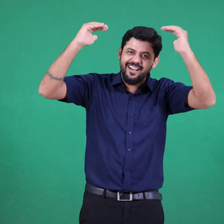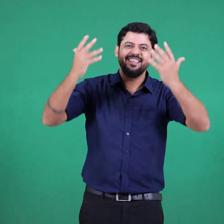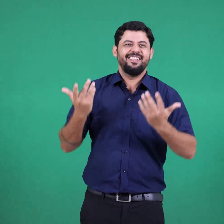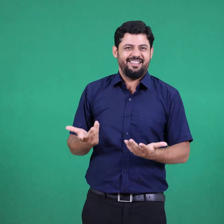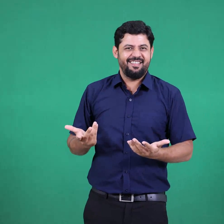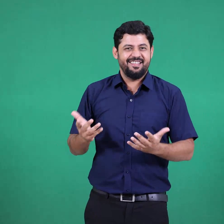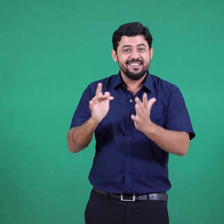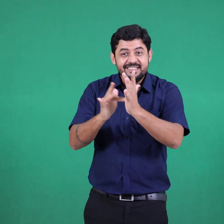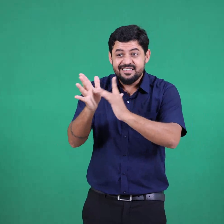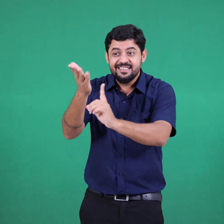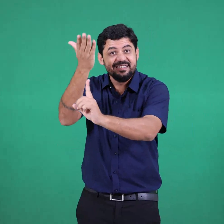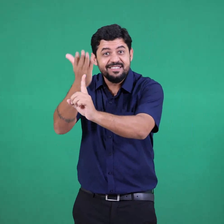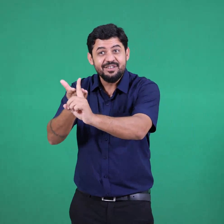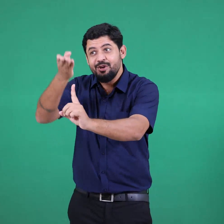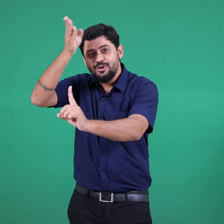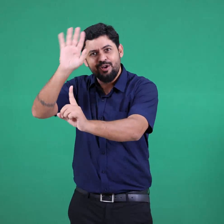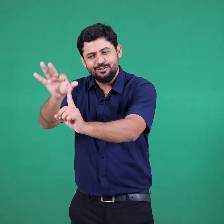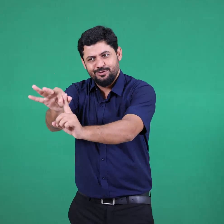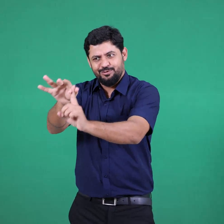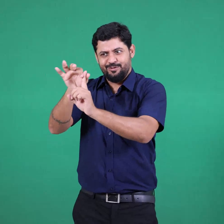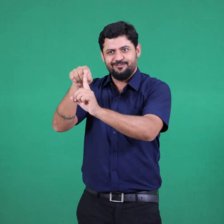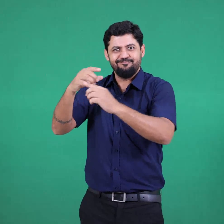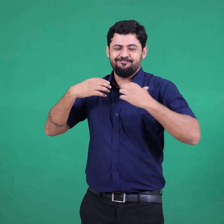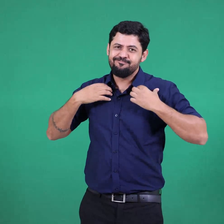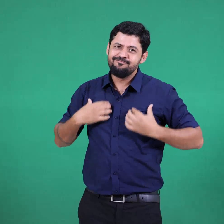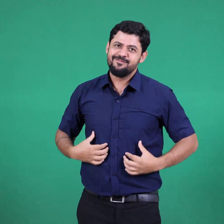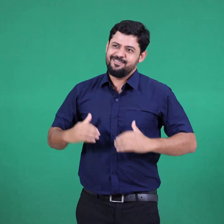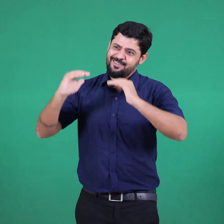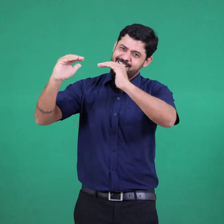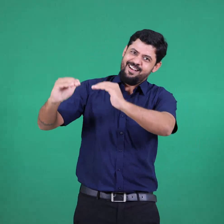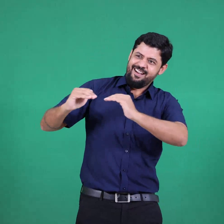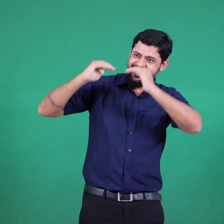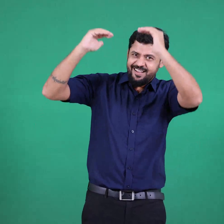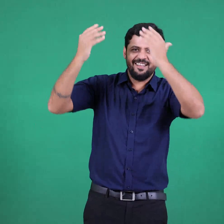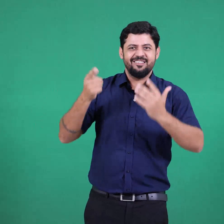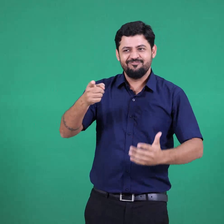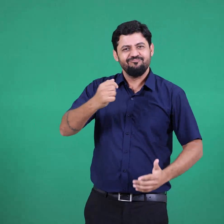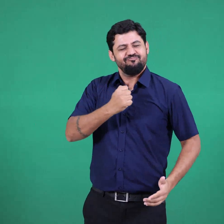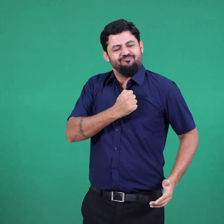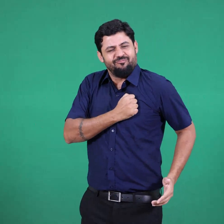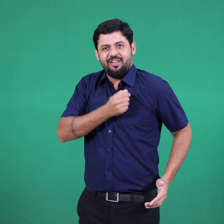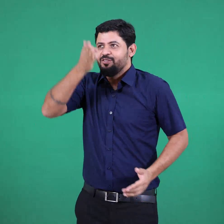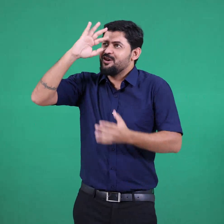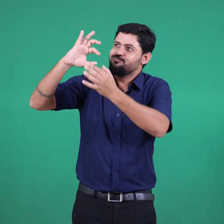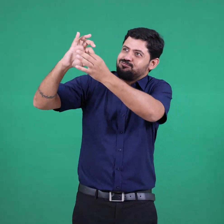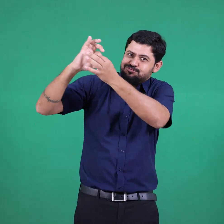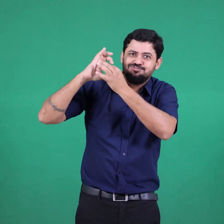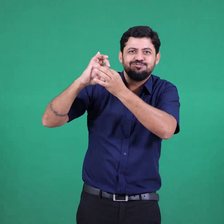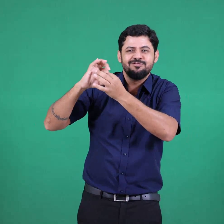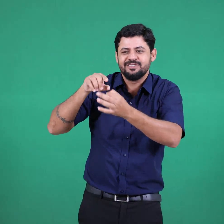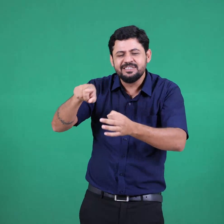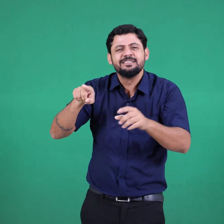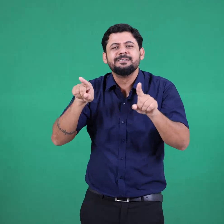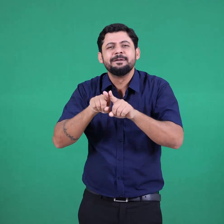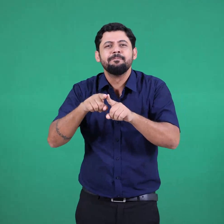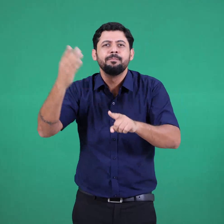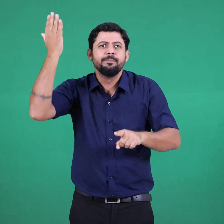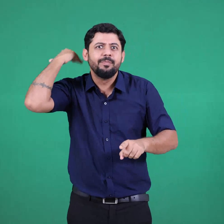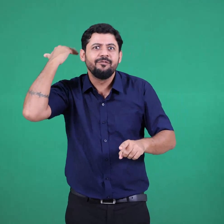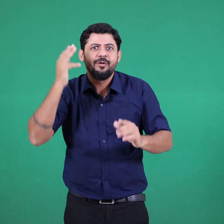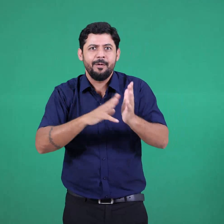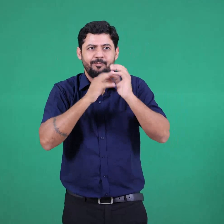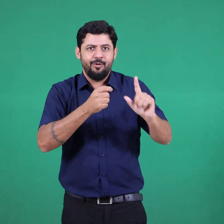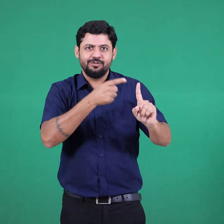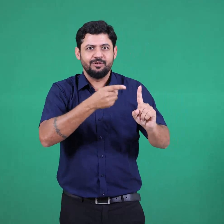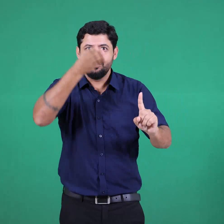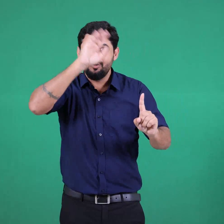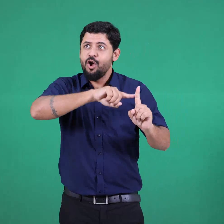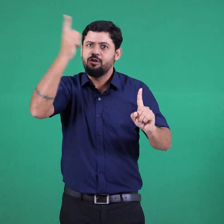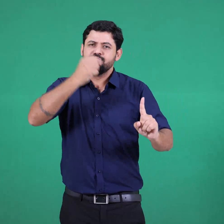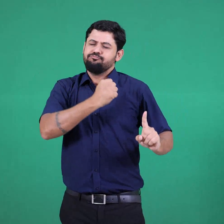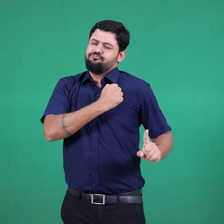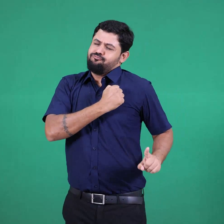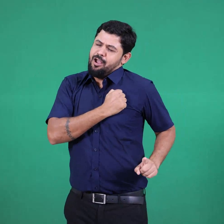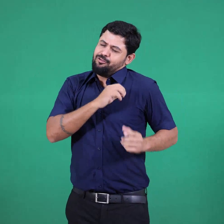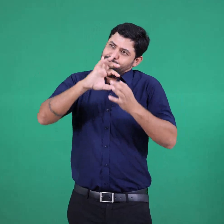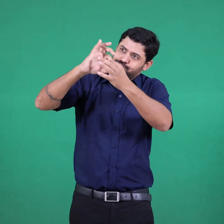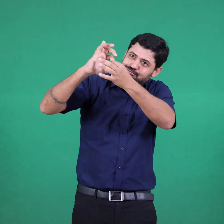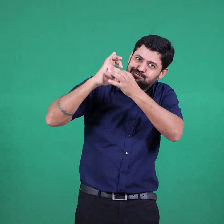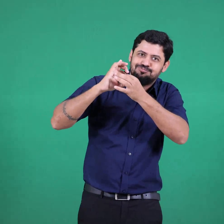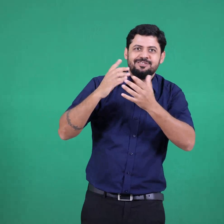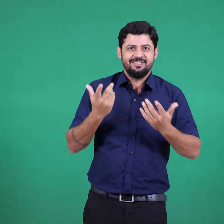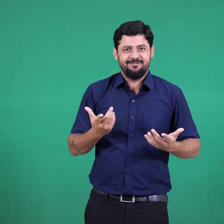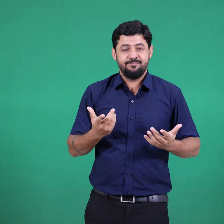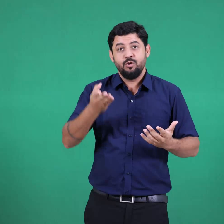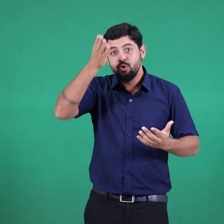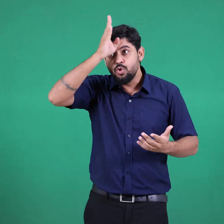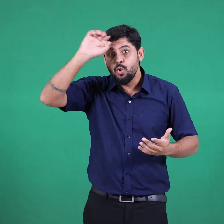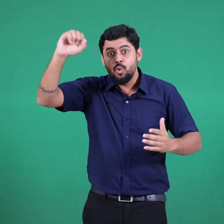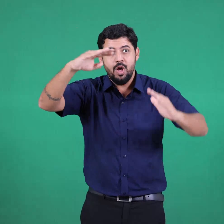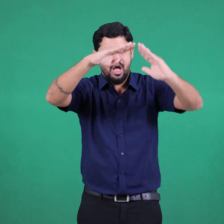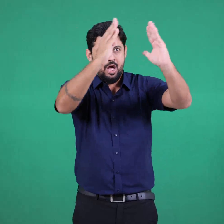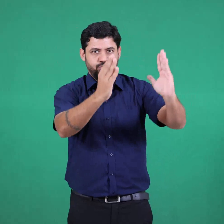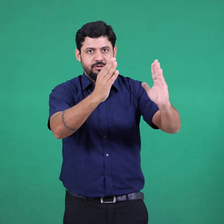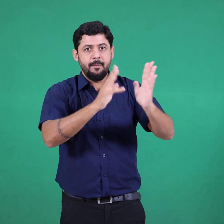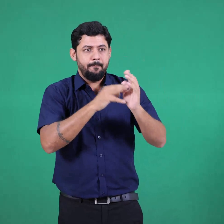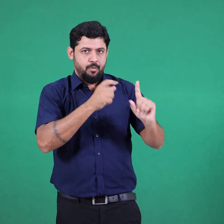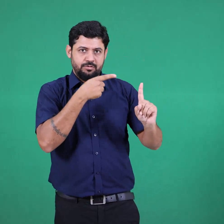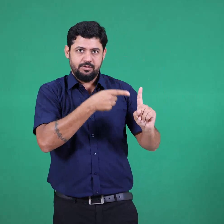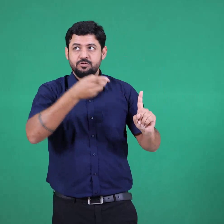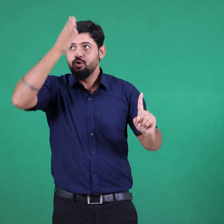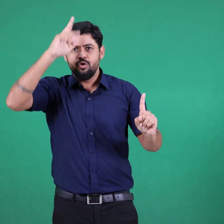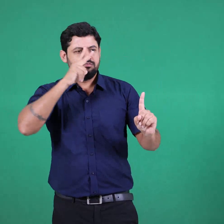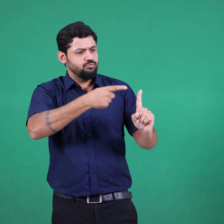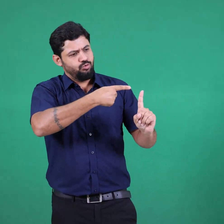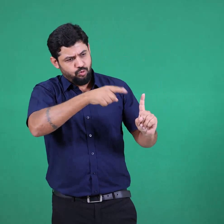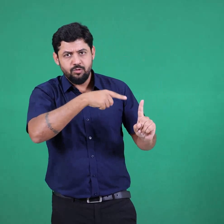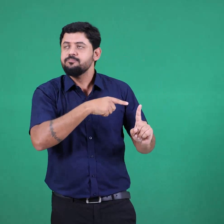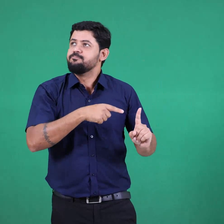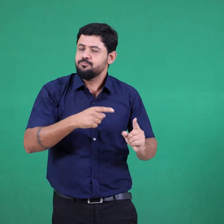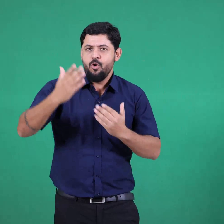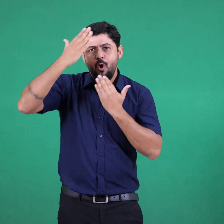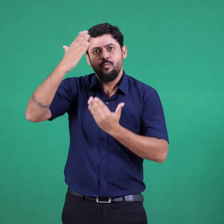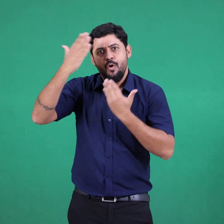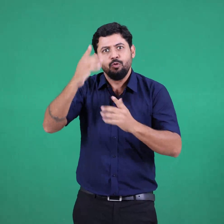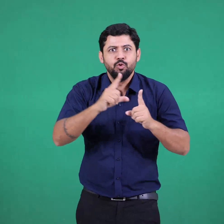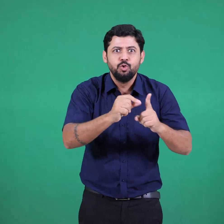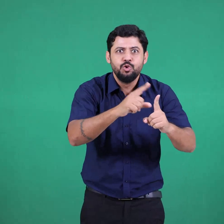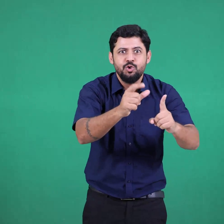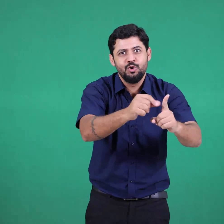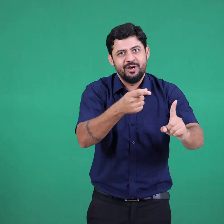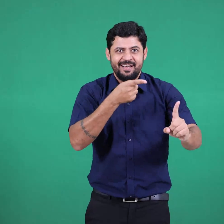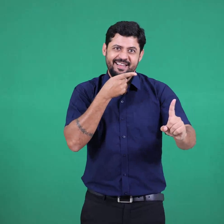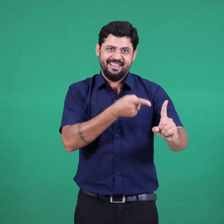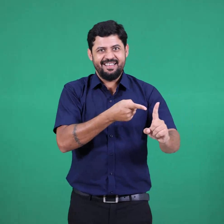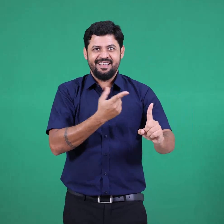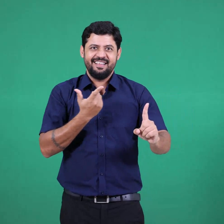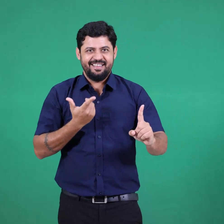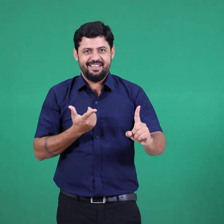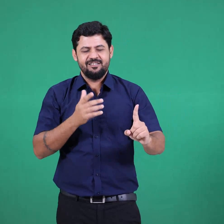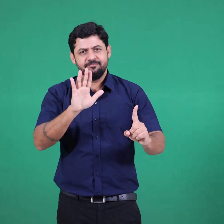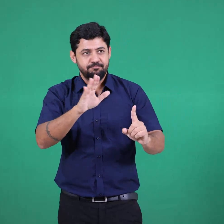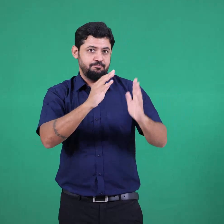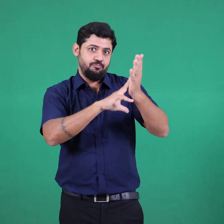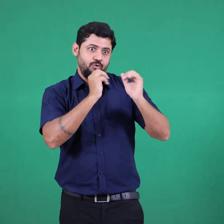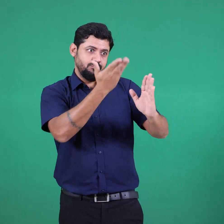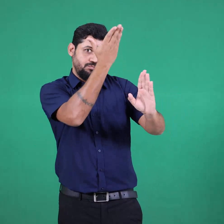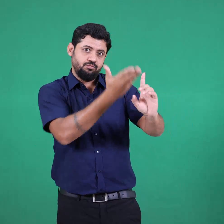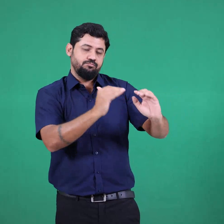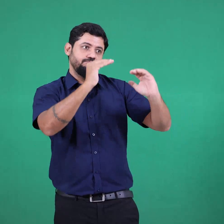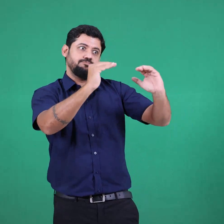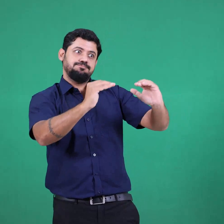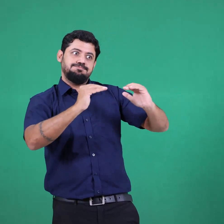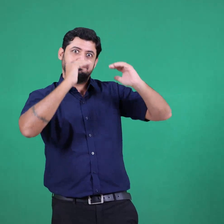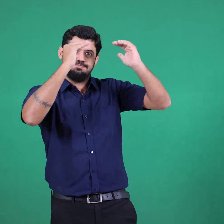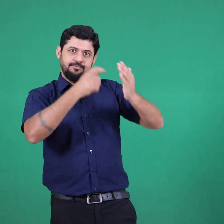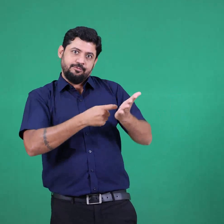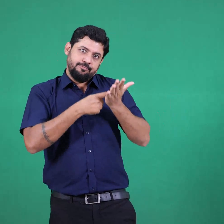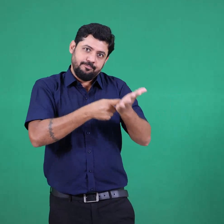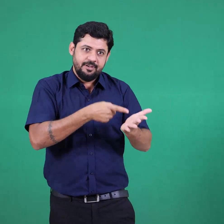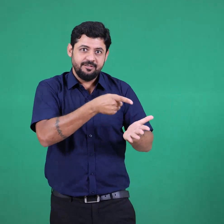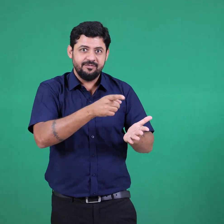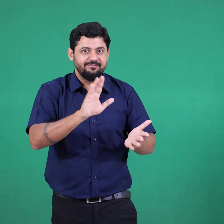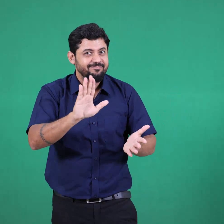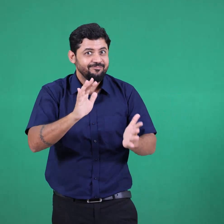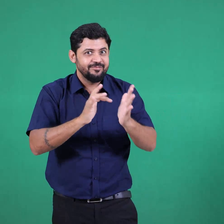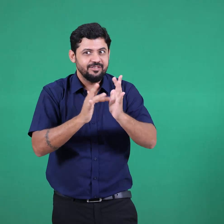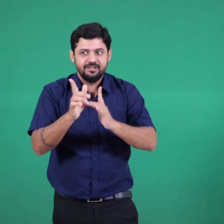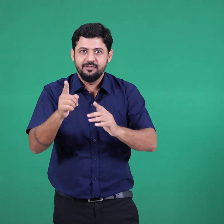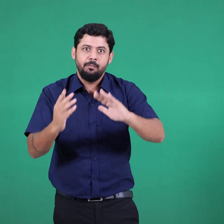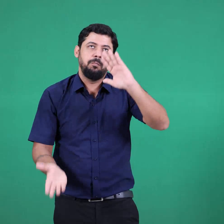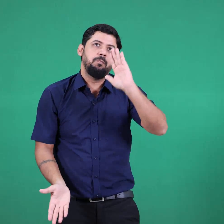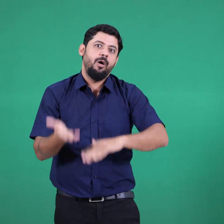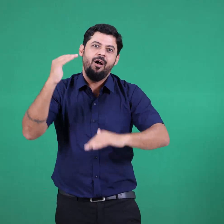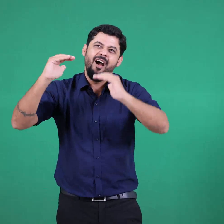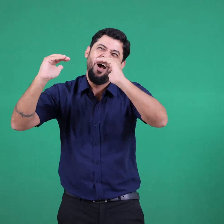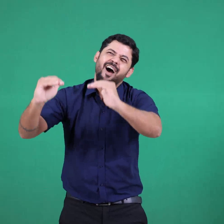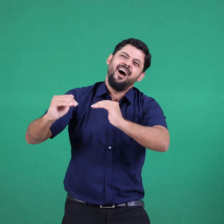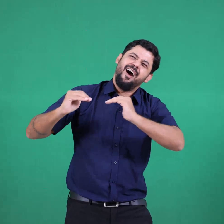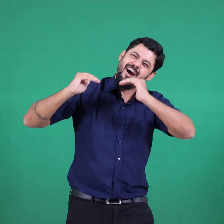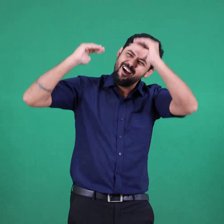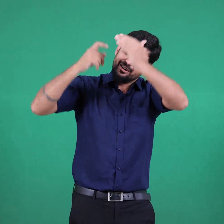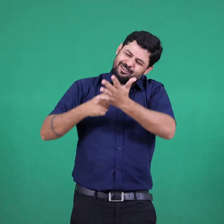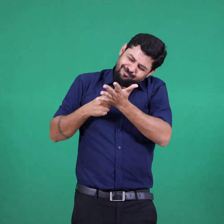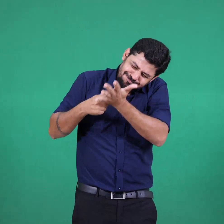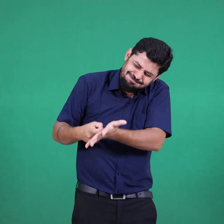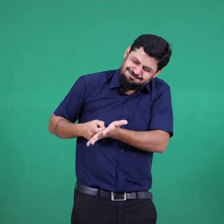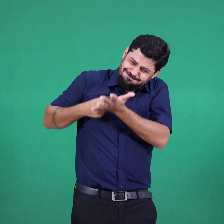He was faithful to the One who appointed Him, just as Moses was faithful in all God's house.